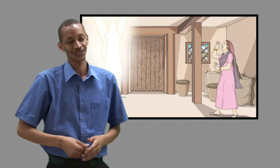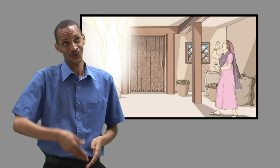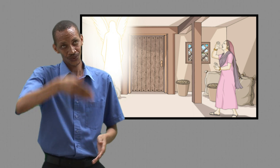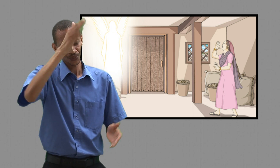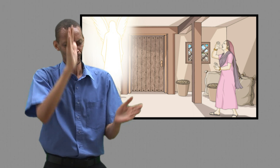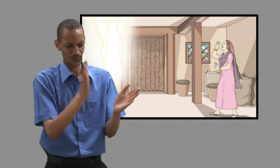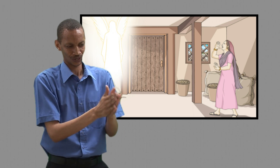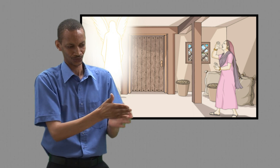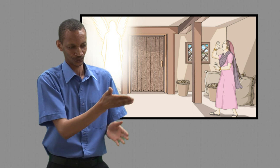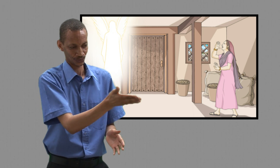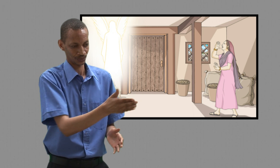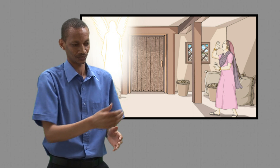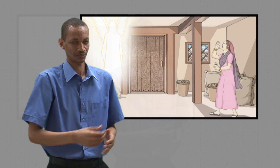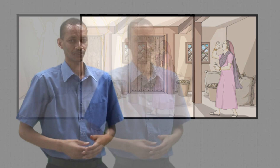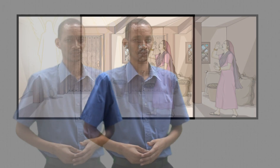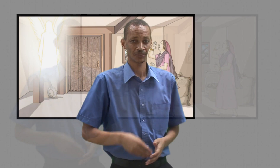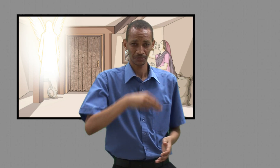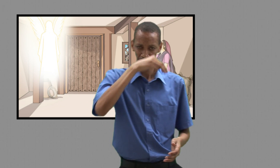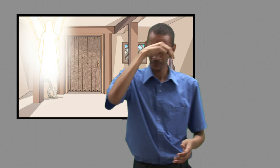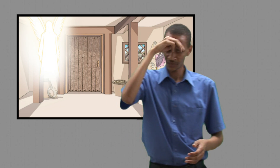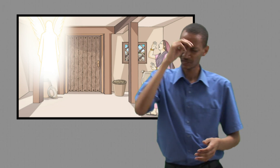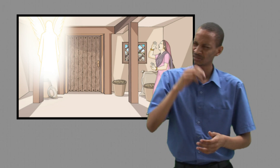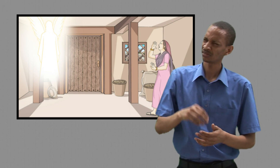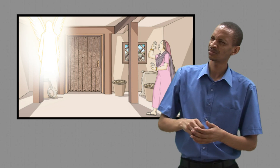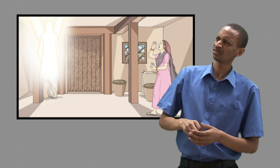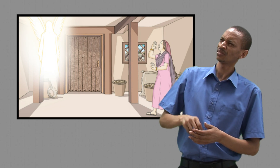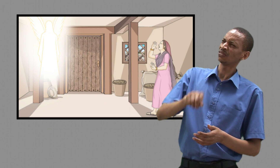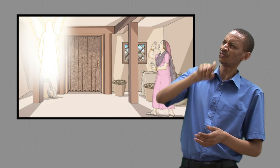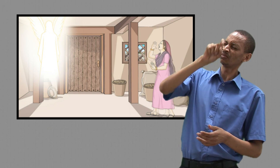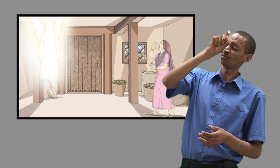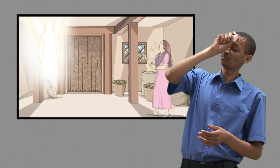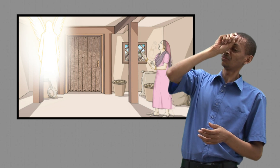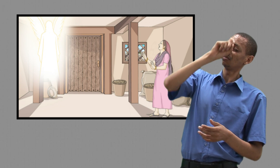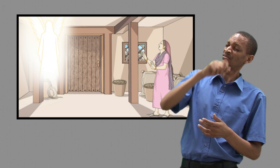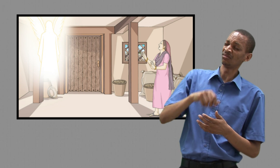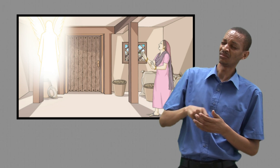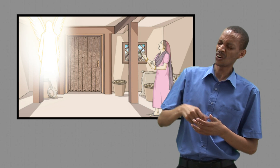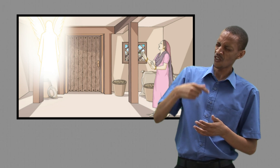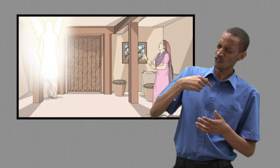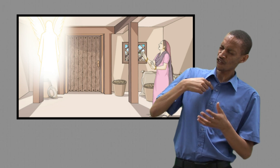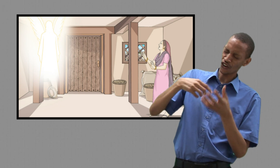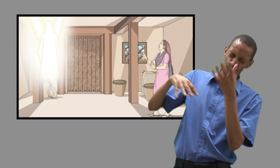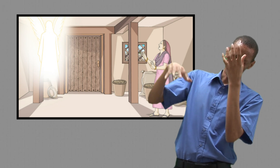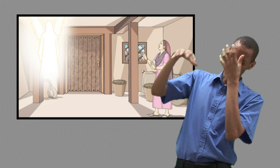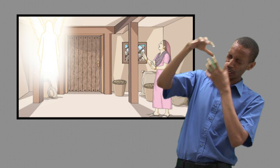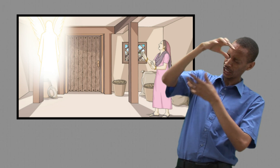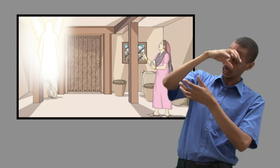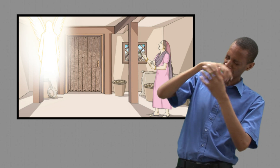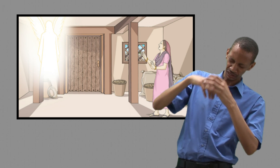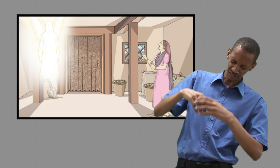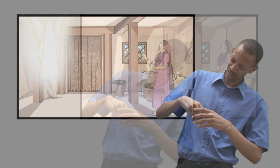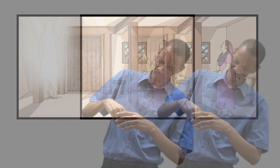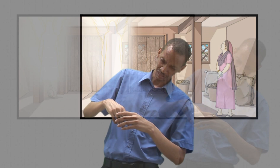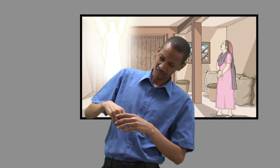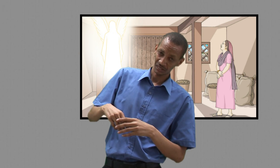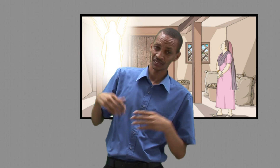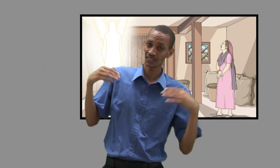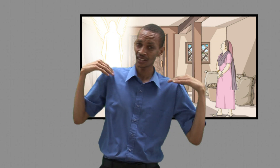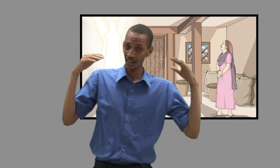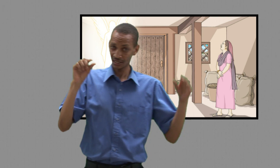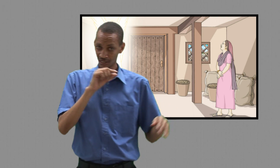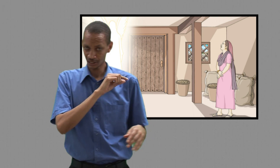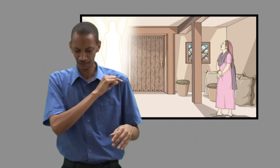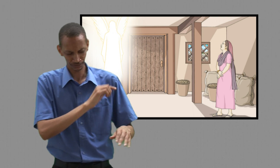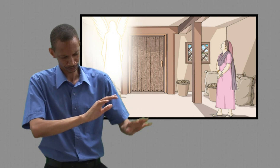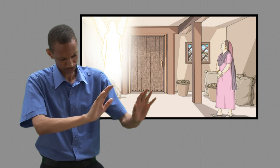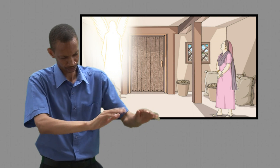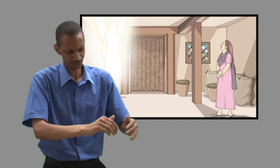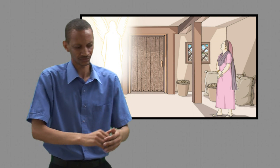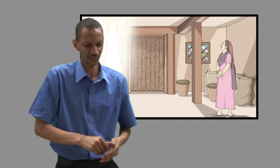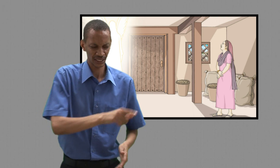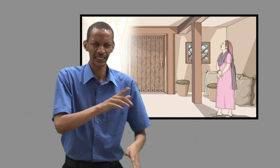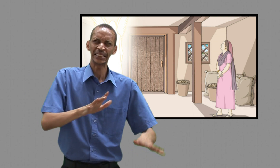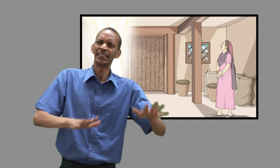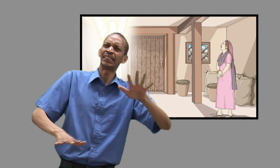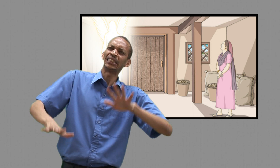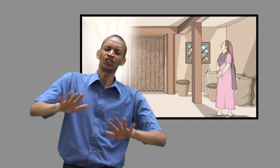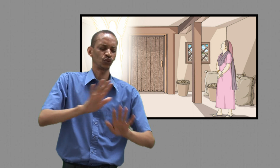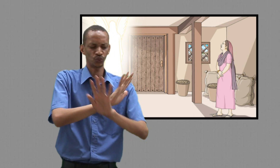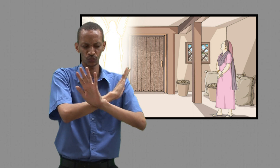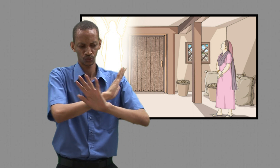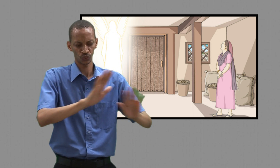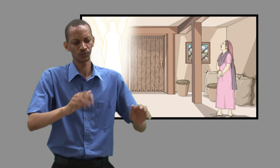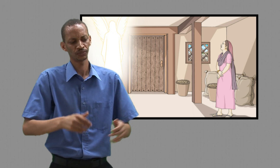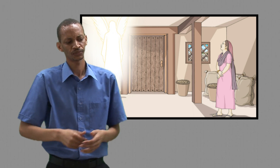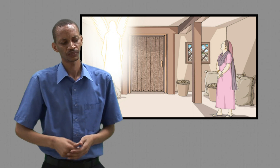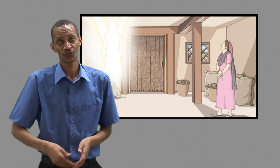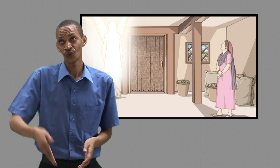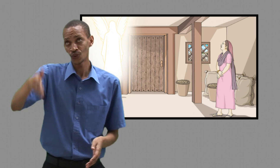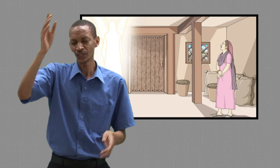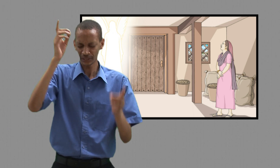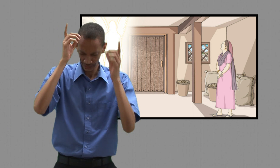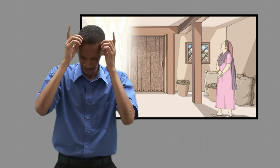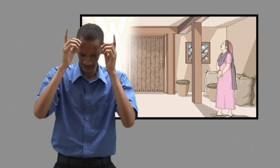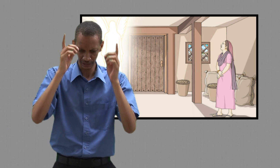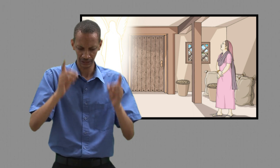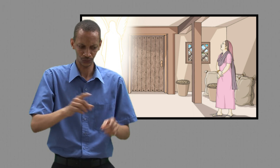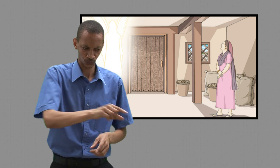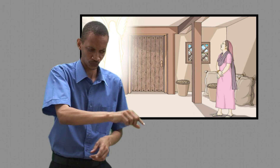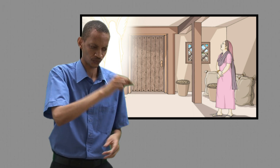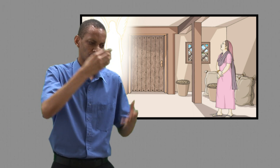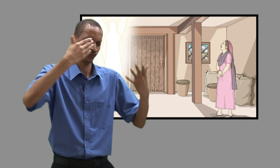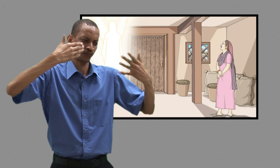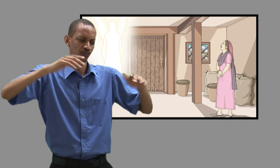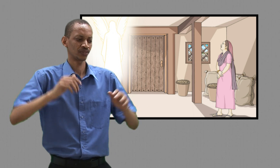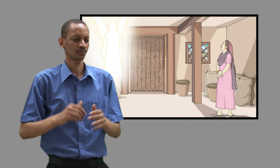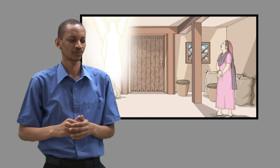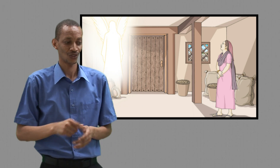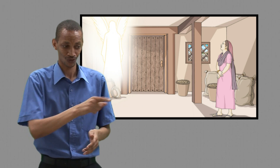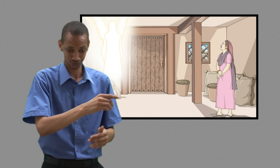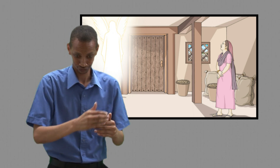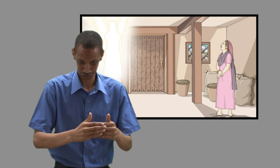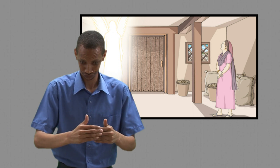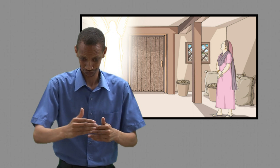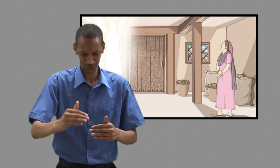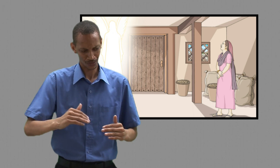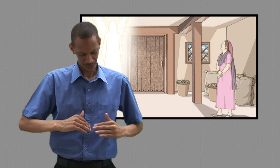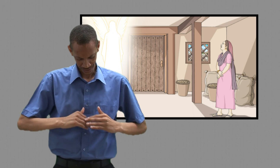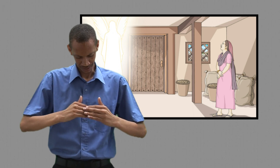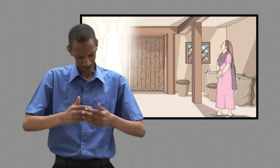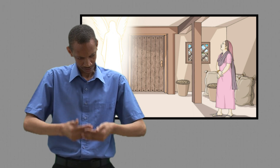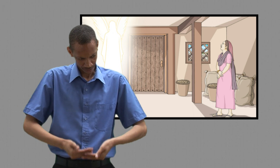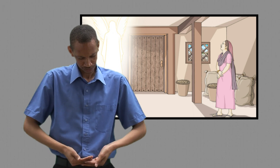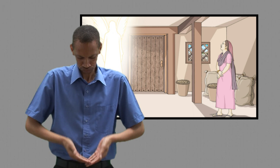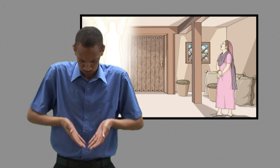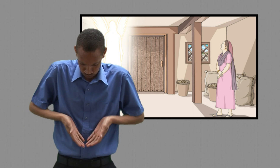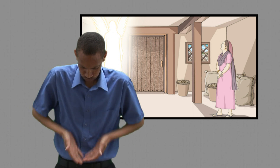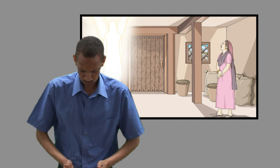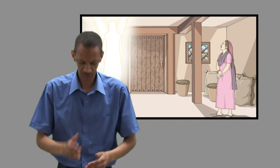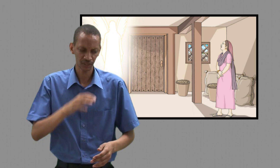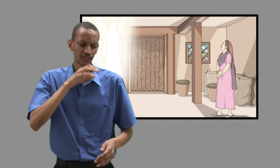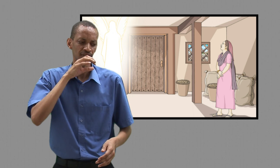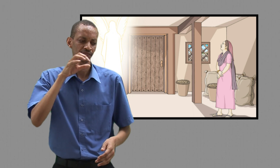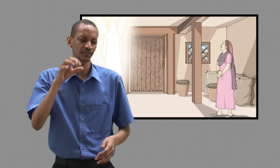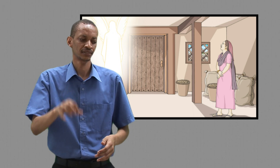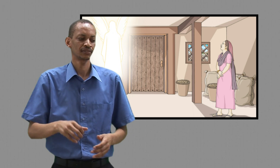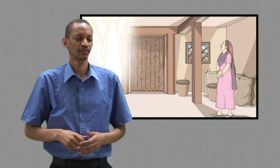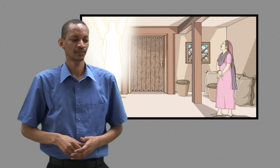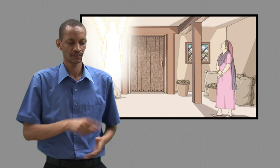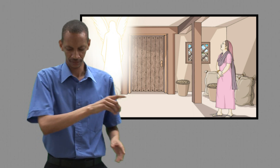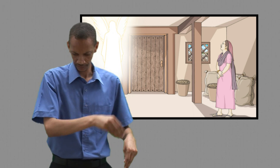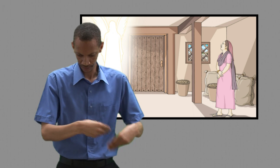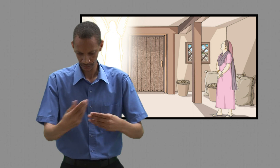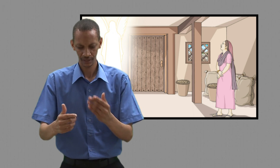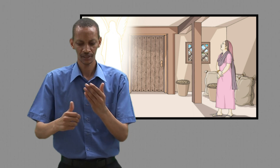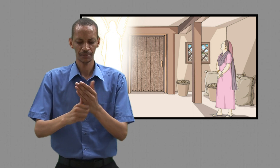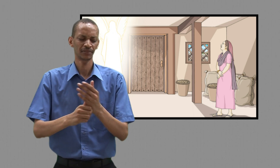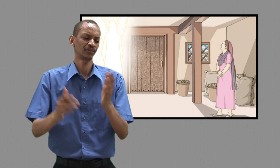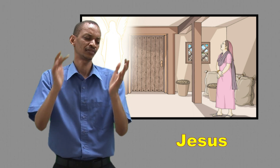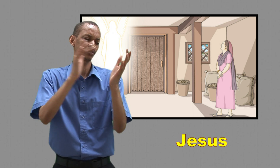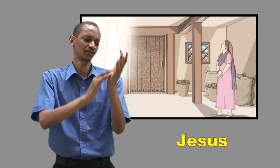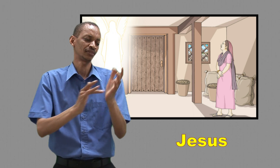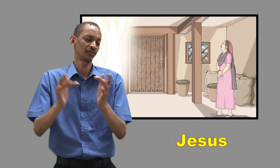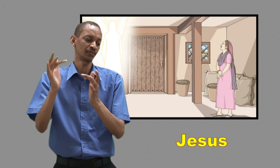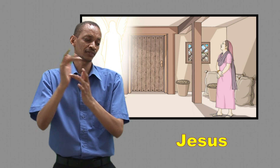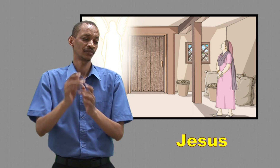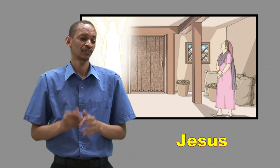Mary was greatly troubled at his words and wondered what kind of greeting this might be. So the angel told her, “Do not be afraid, Mary, for you have found favor with God.